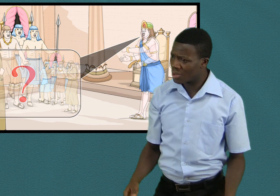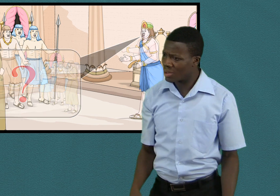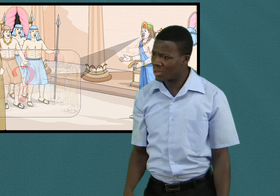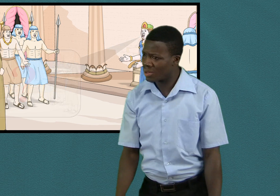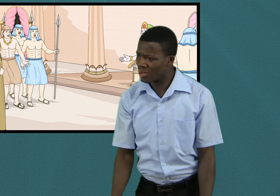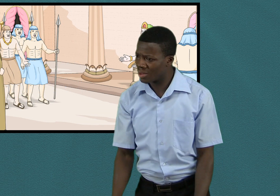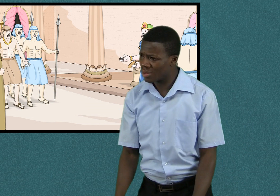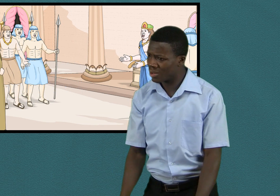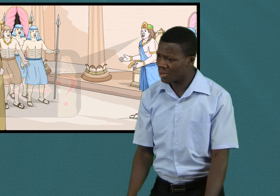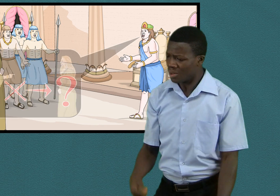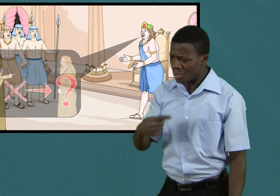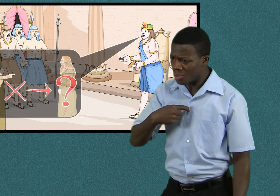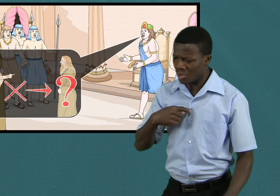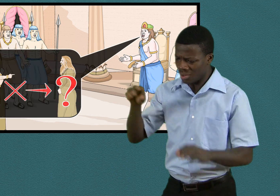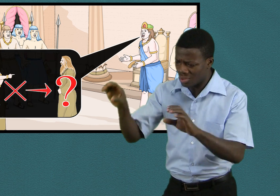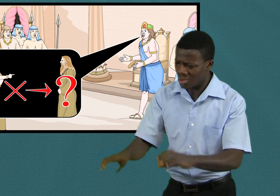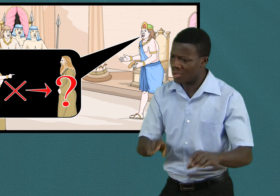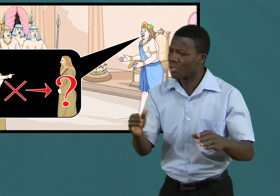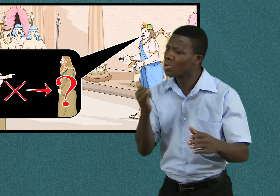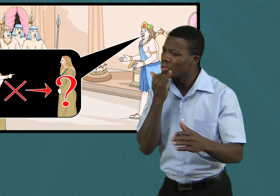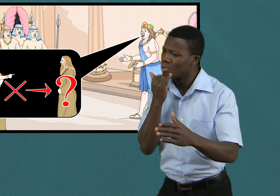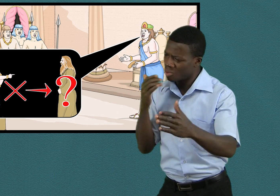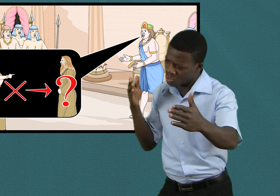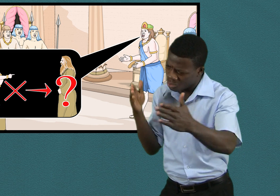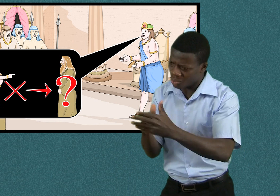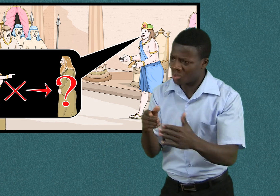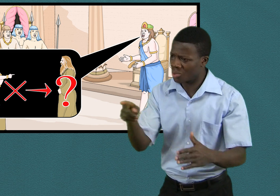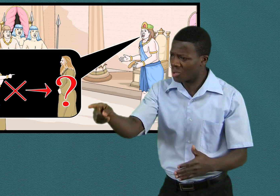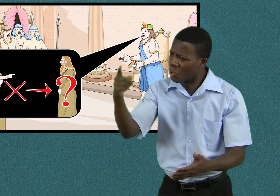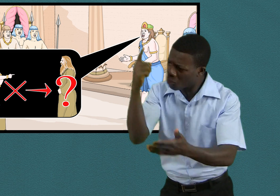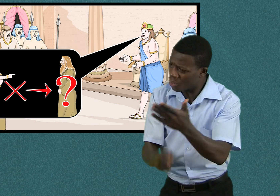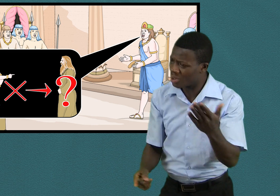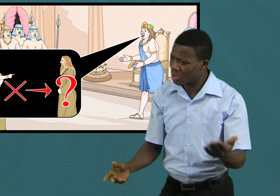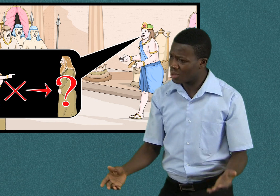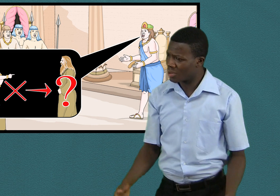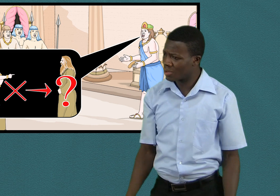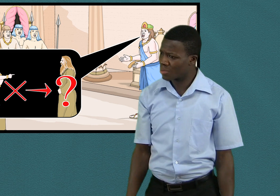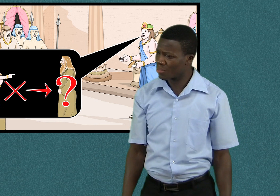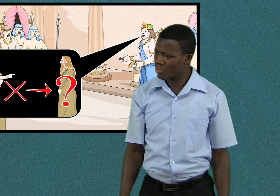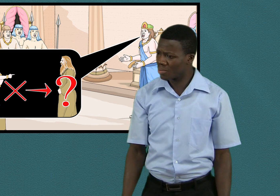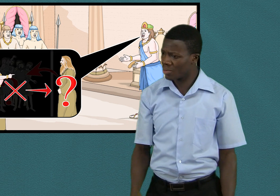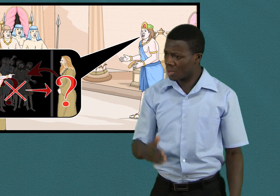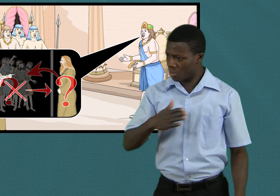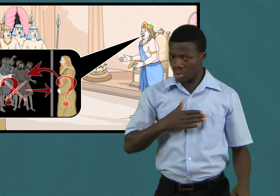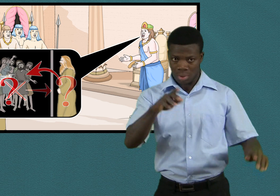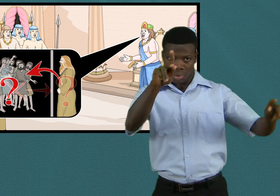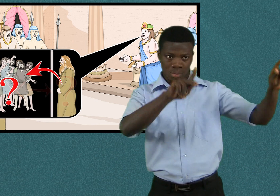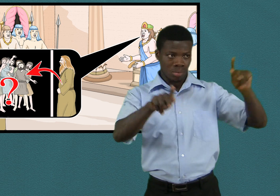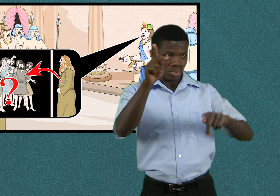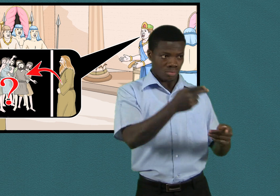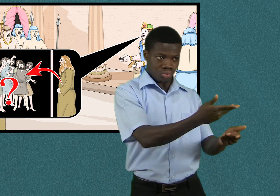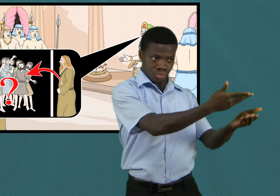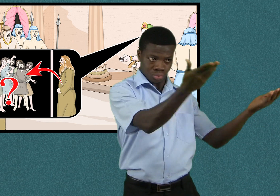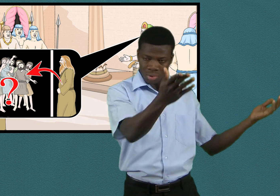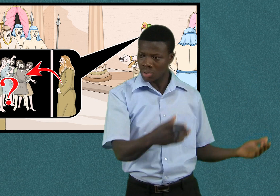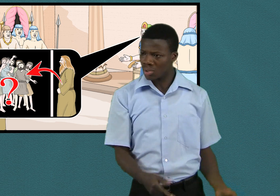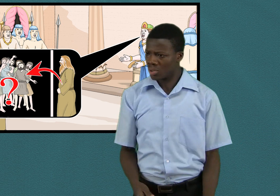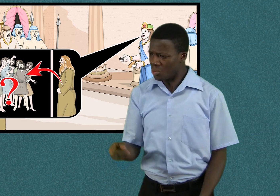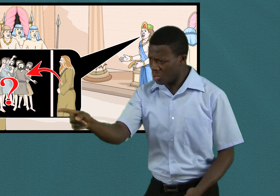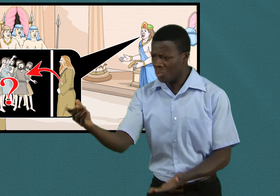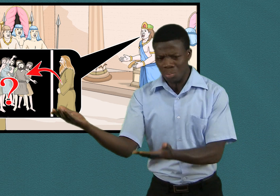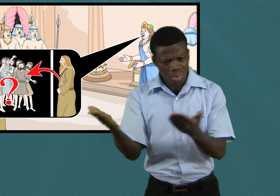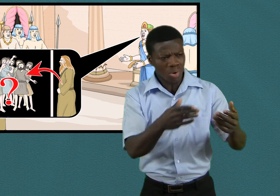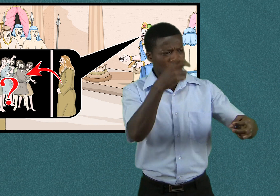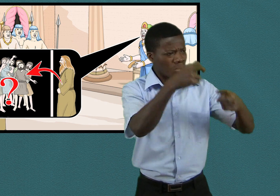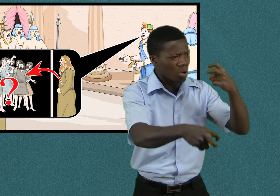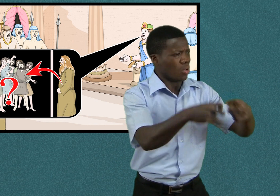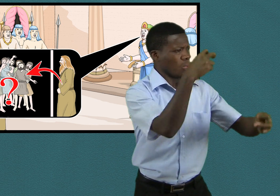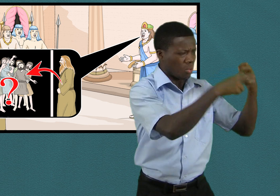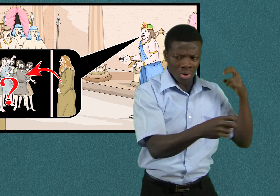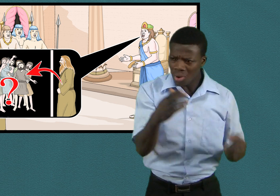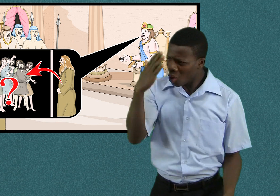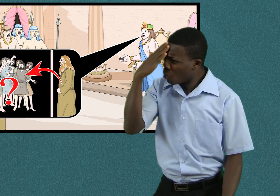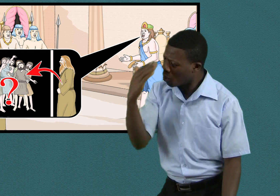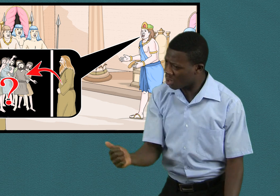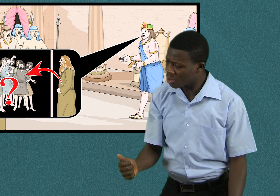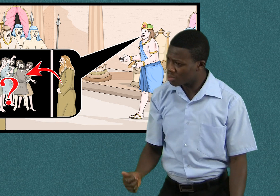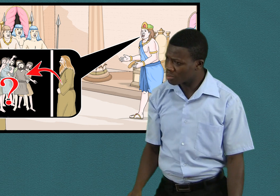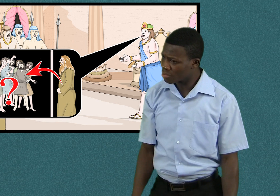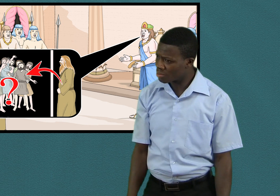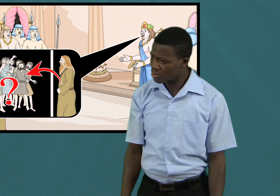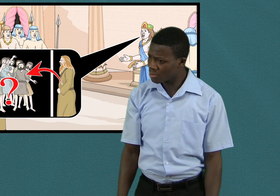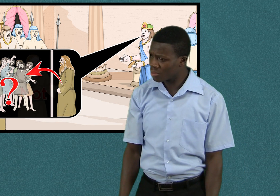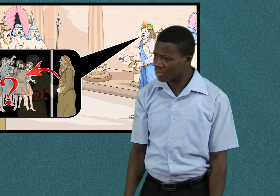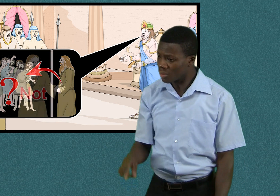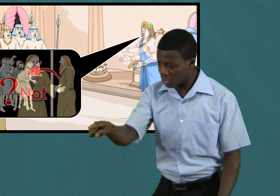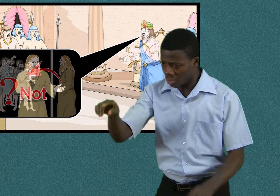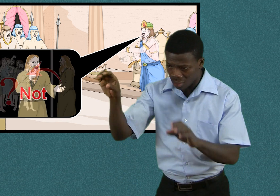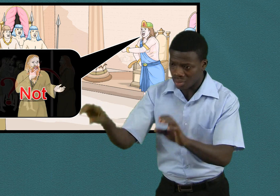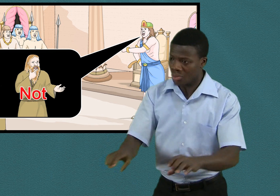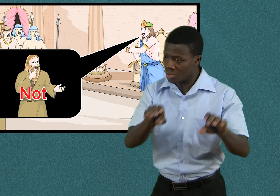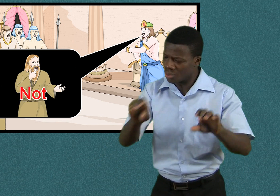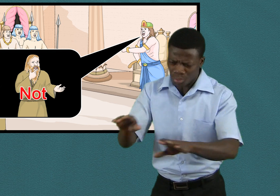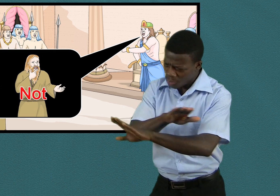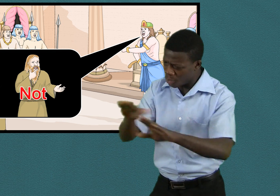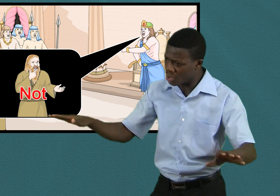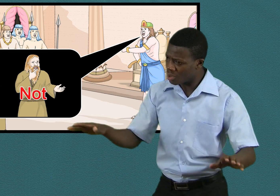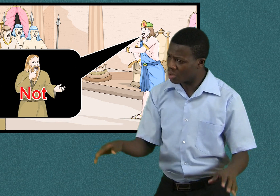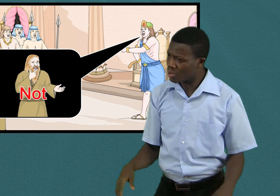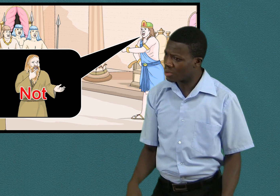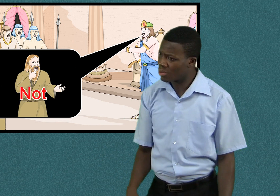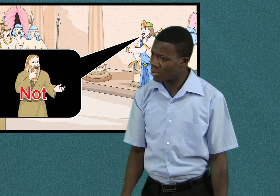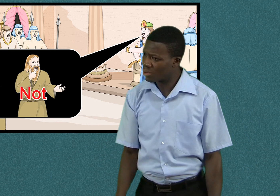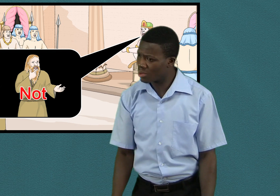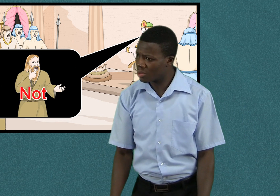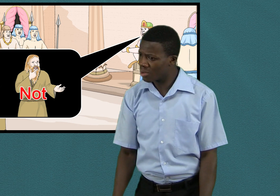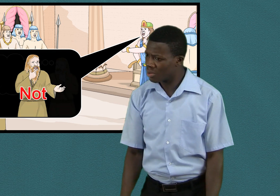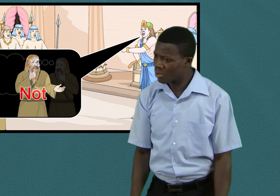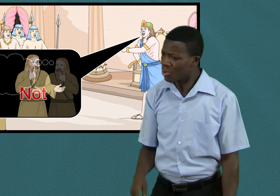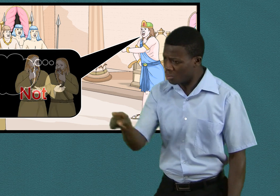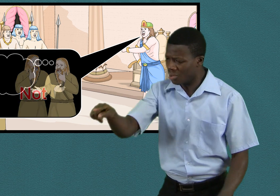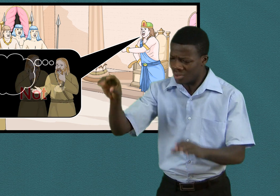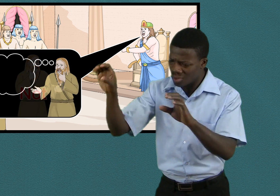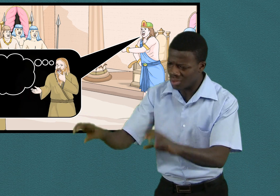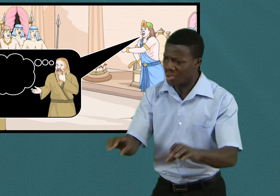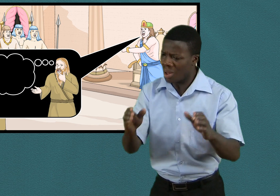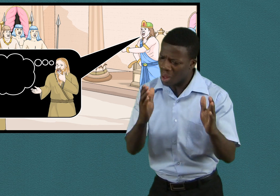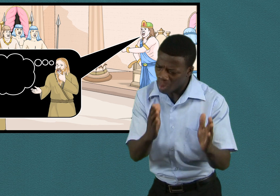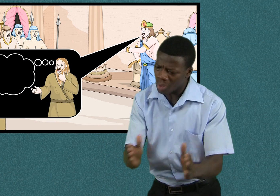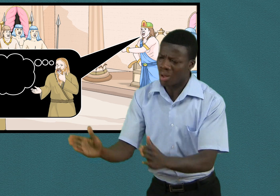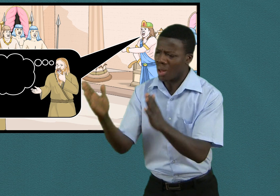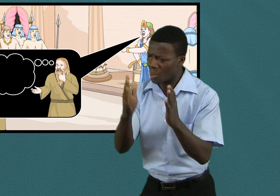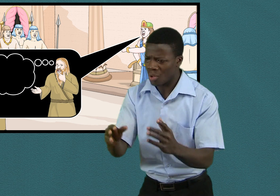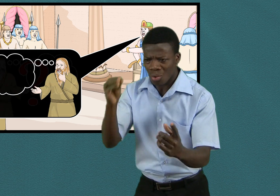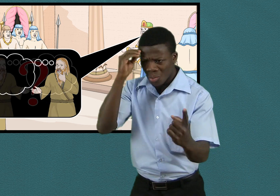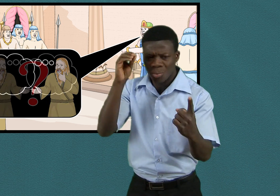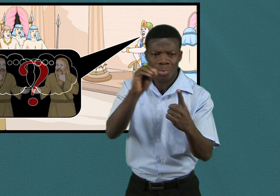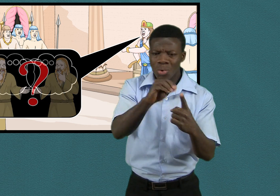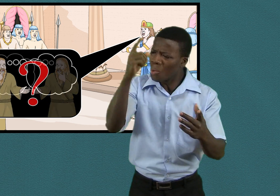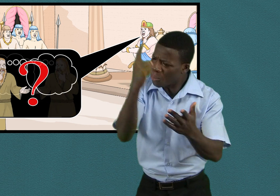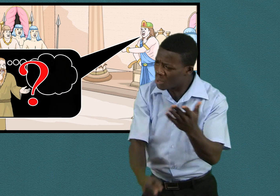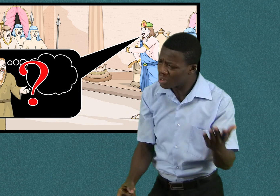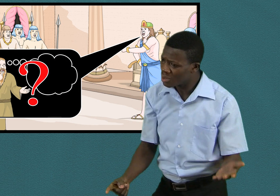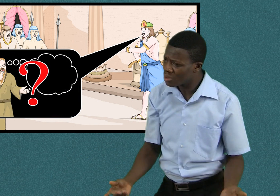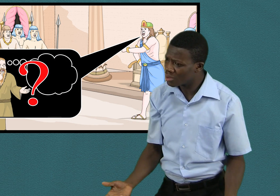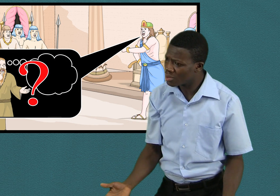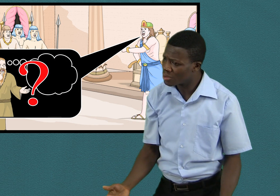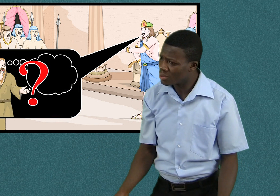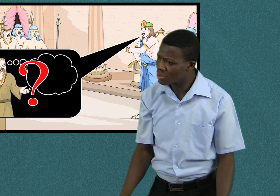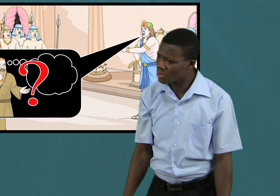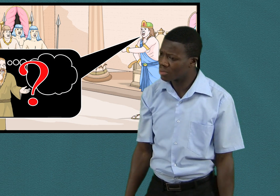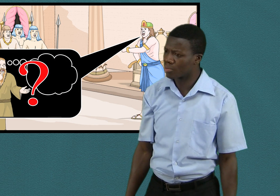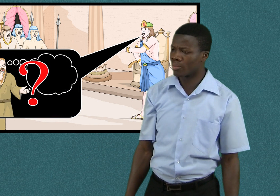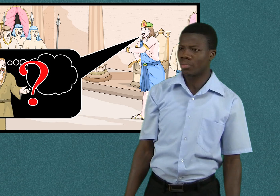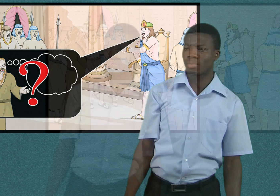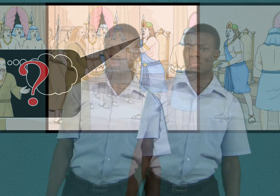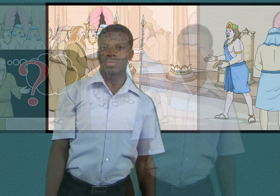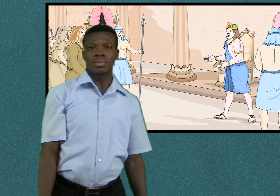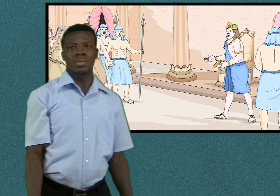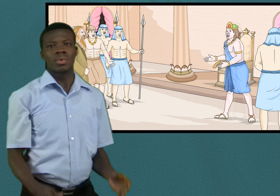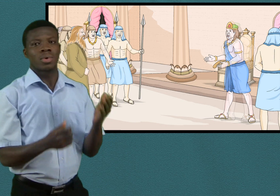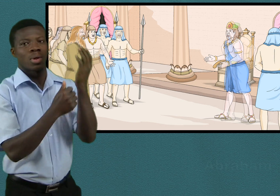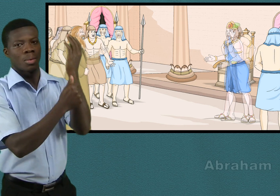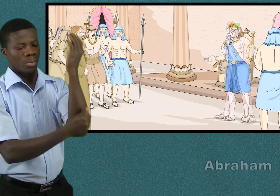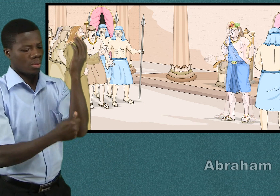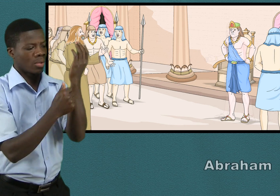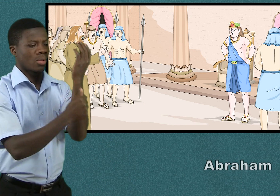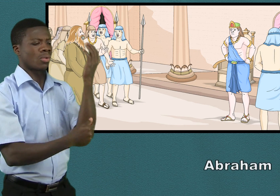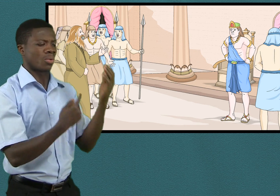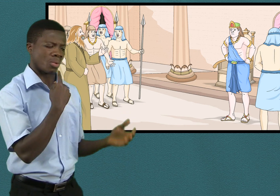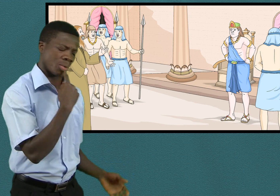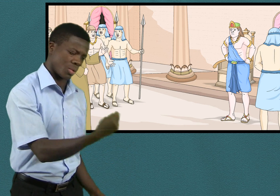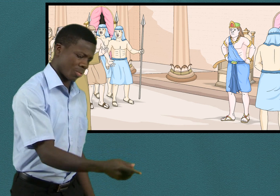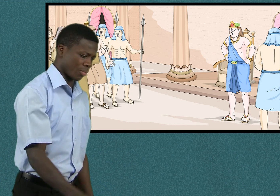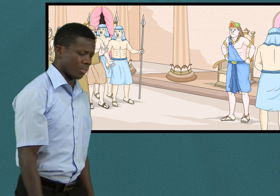How have I sinned against you, that you have brought such tremendous guilt upon me and my kingdom? You have done things to me that should not be done.” Abimelech also asked Abraham, “What prompted you to do such a thing?”